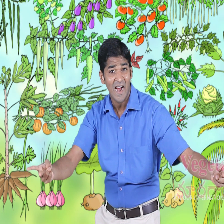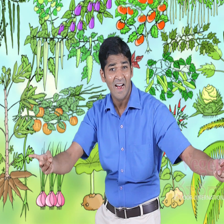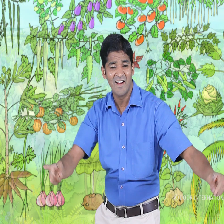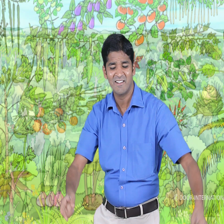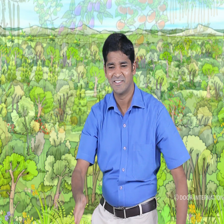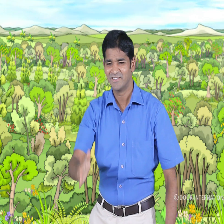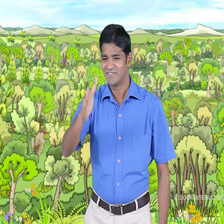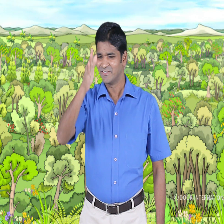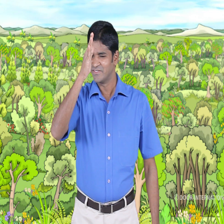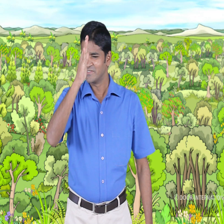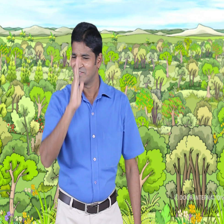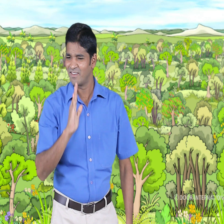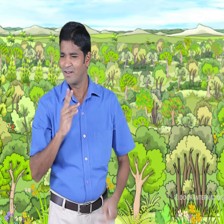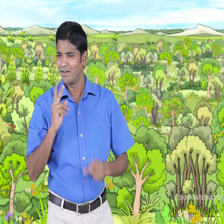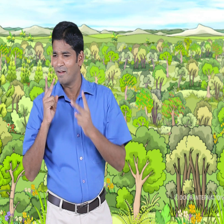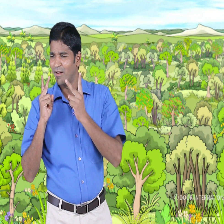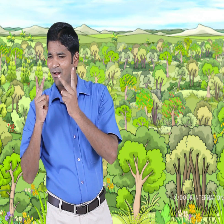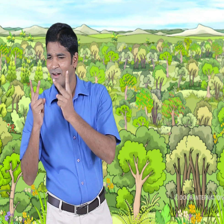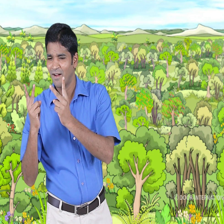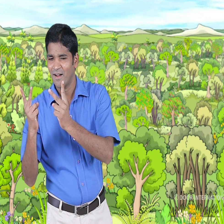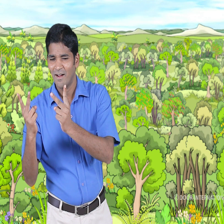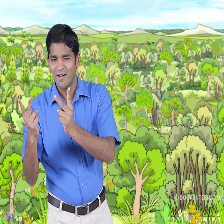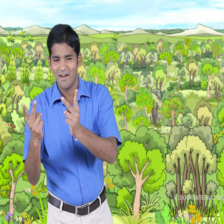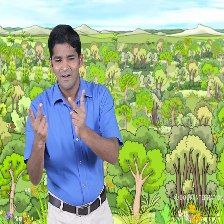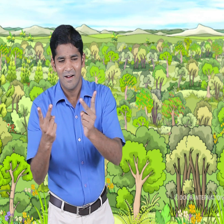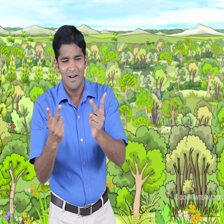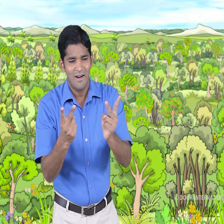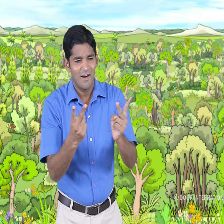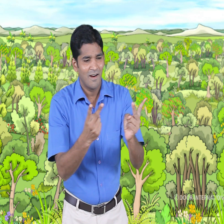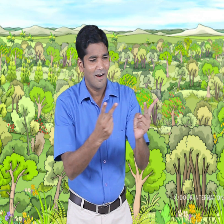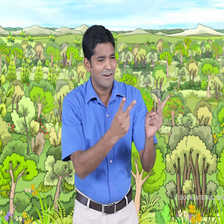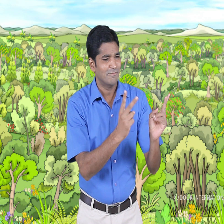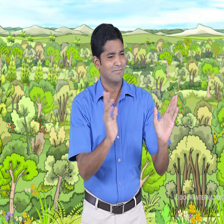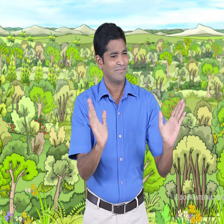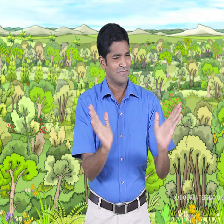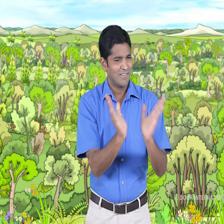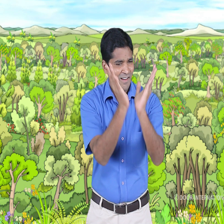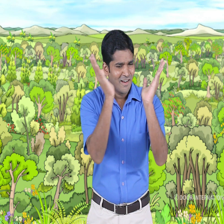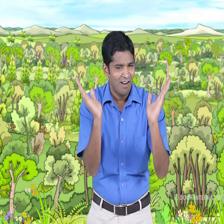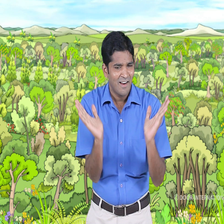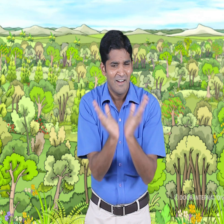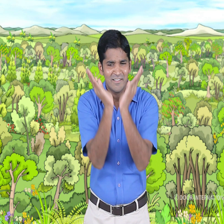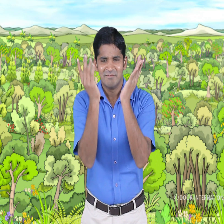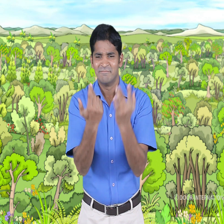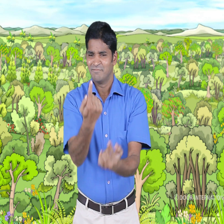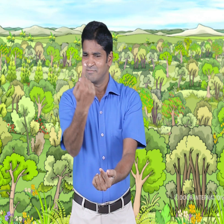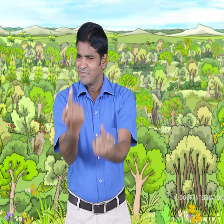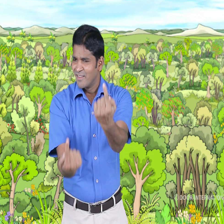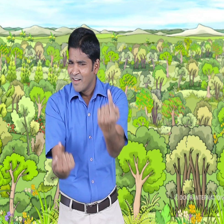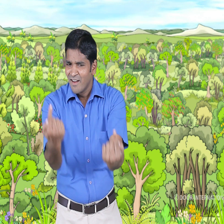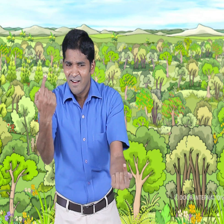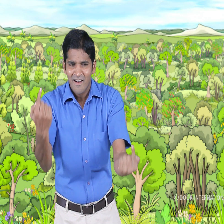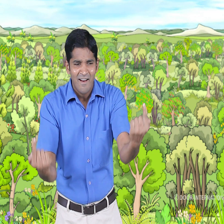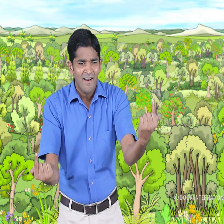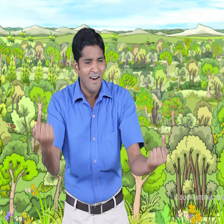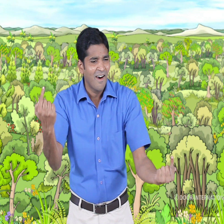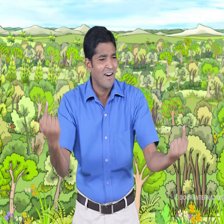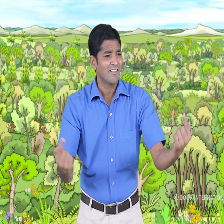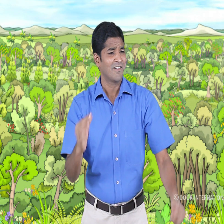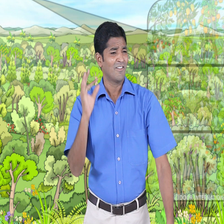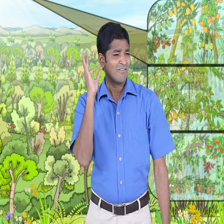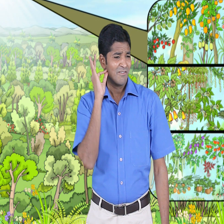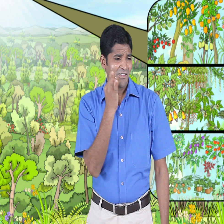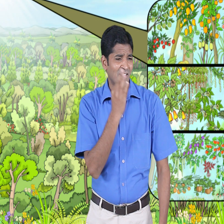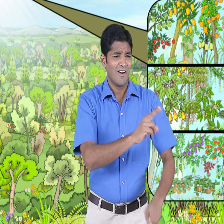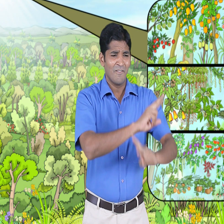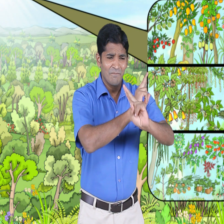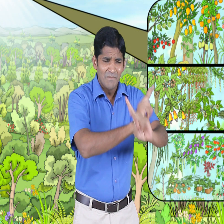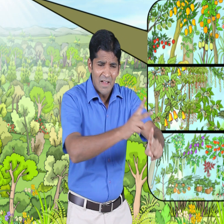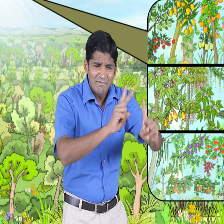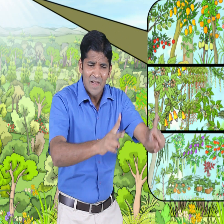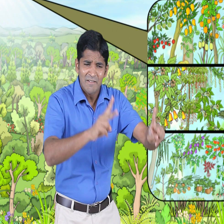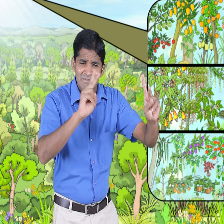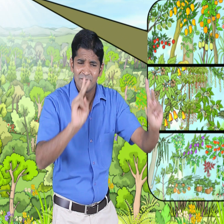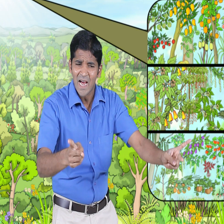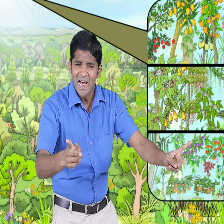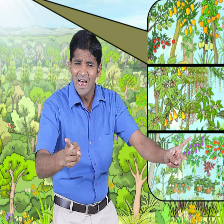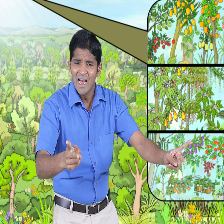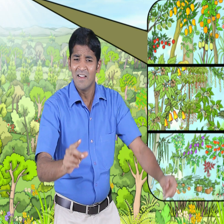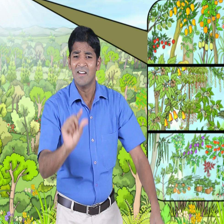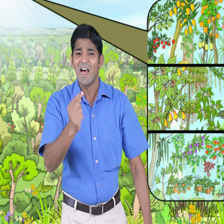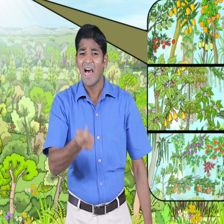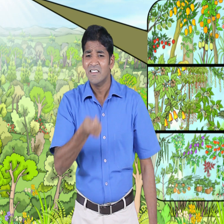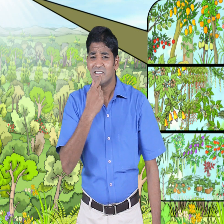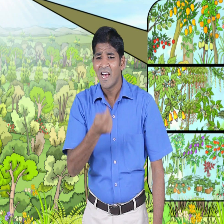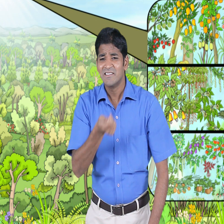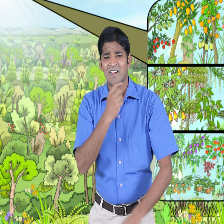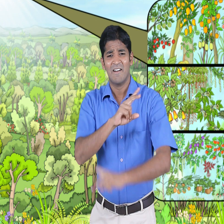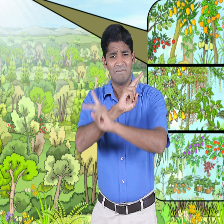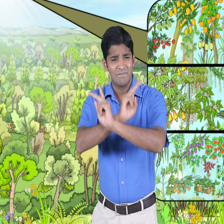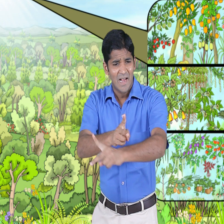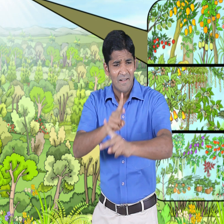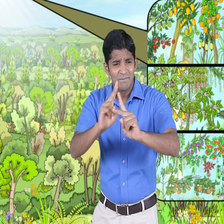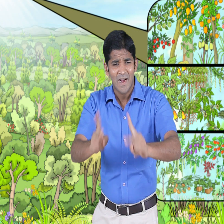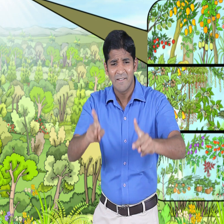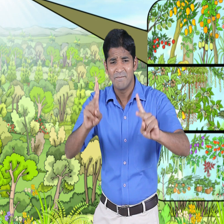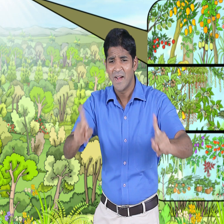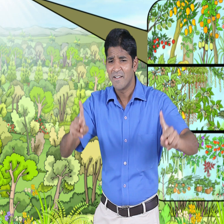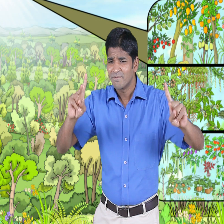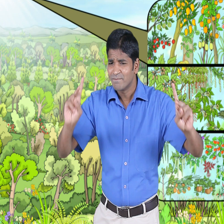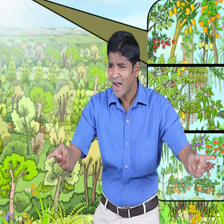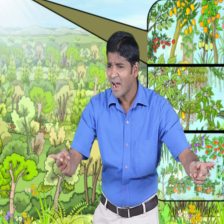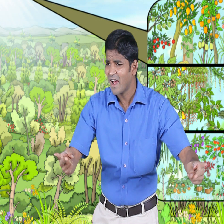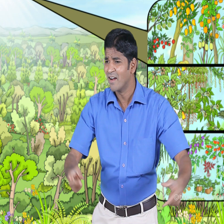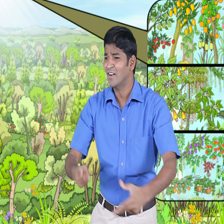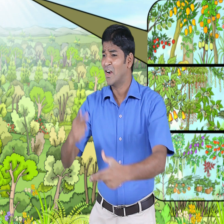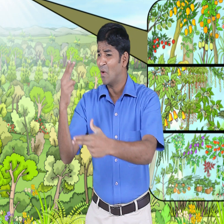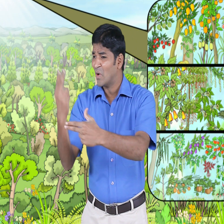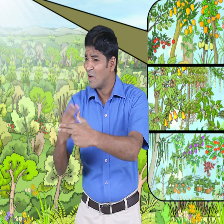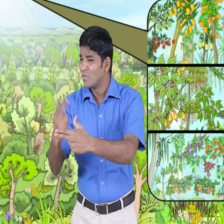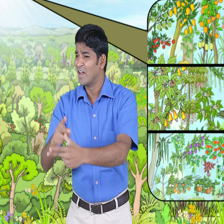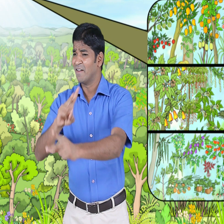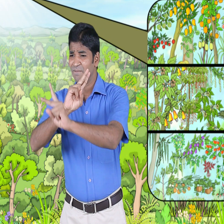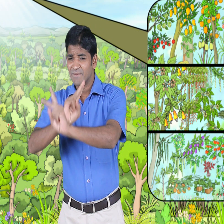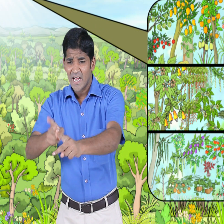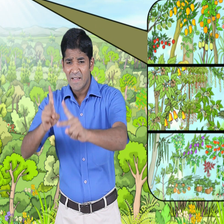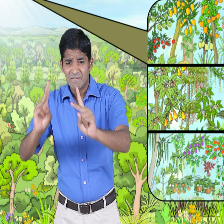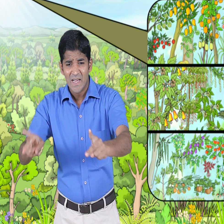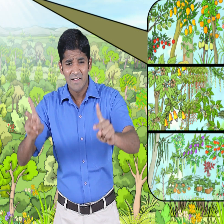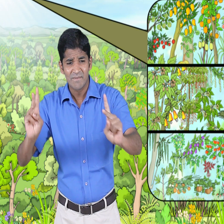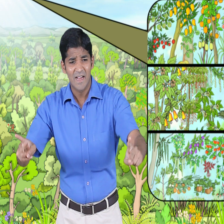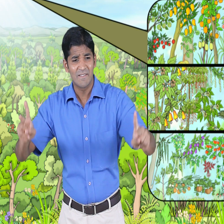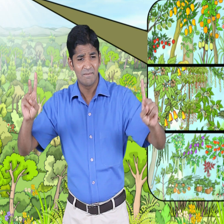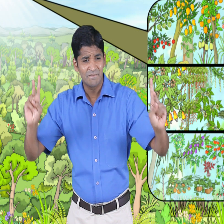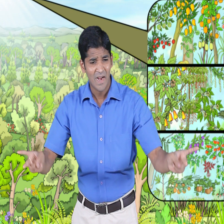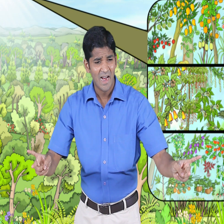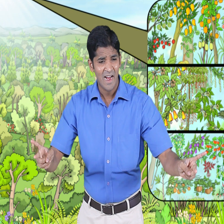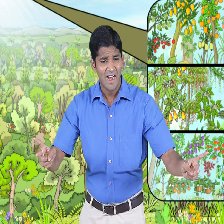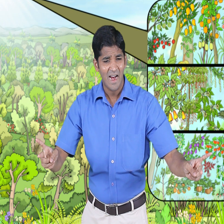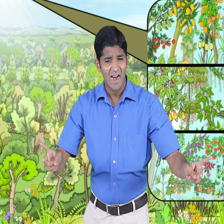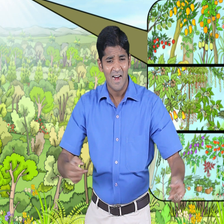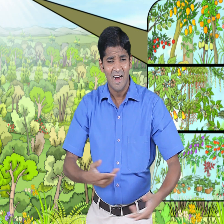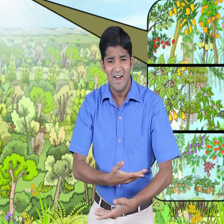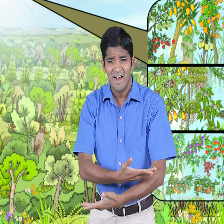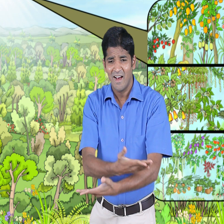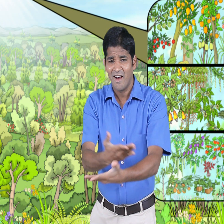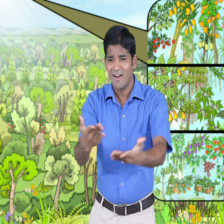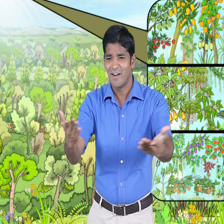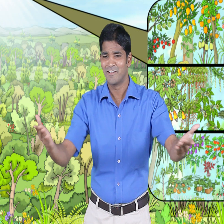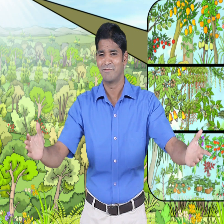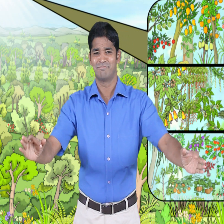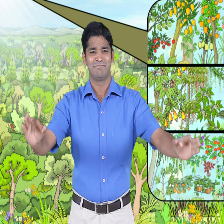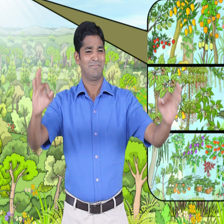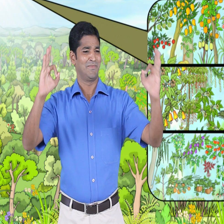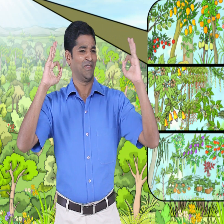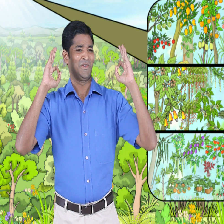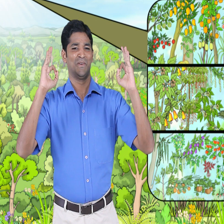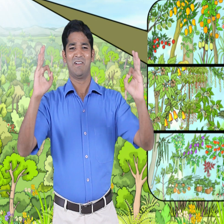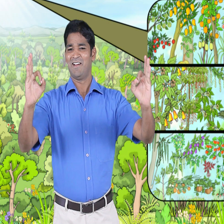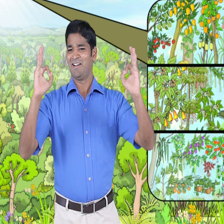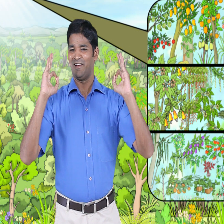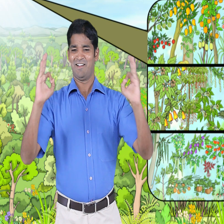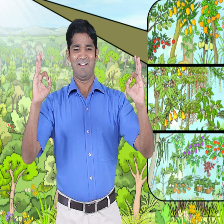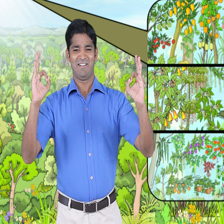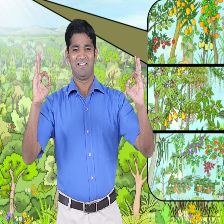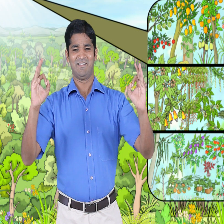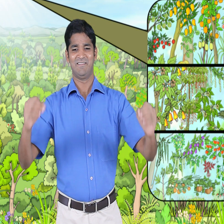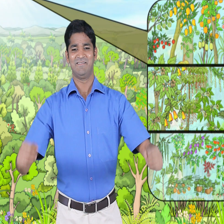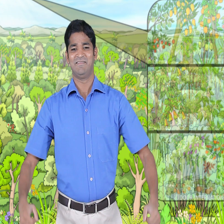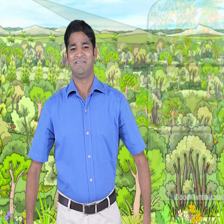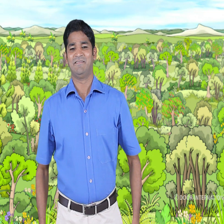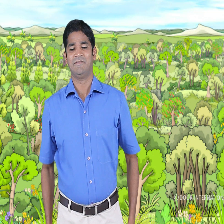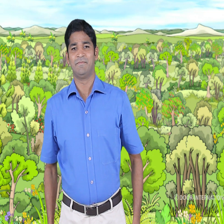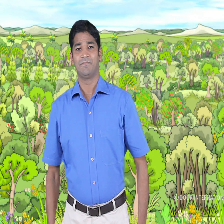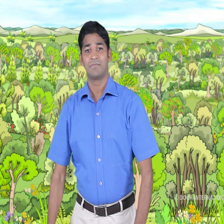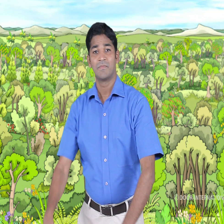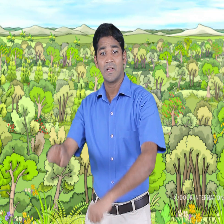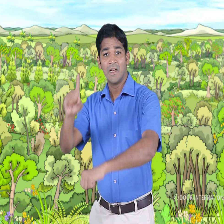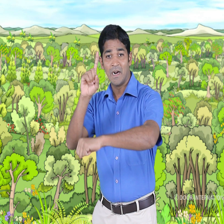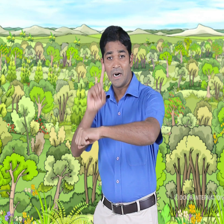And God saw that it was good. And there was evening, and there was morning—the third day.